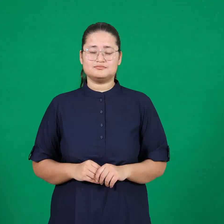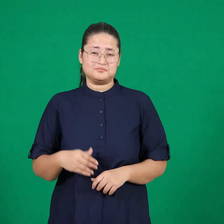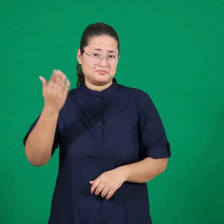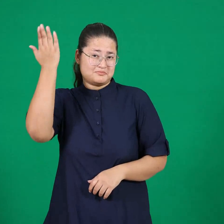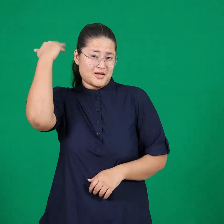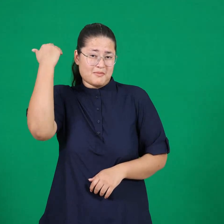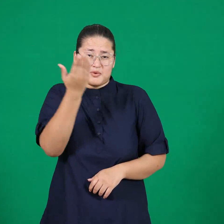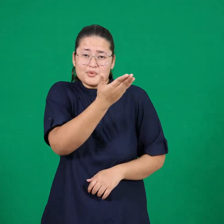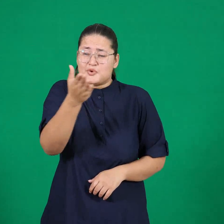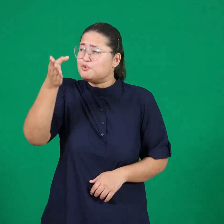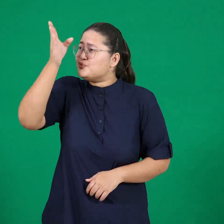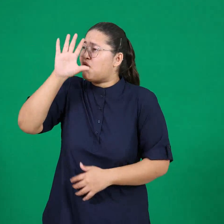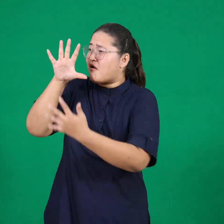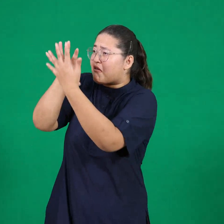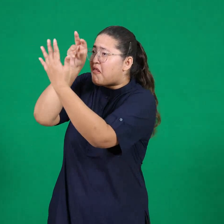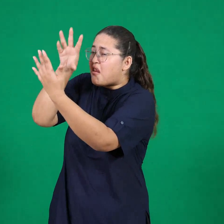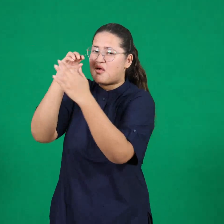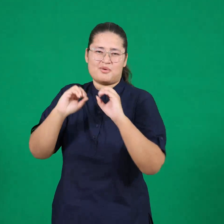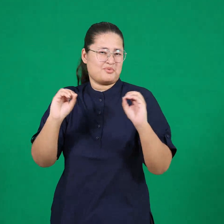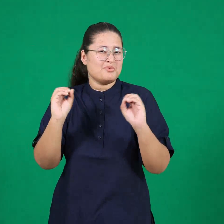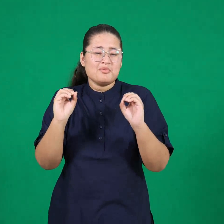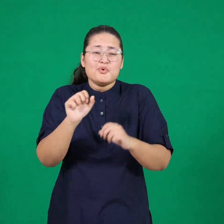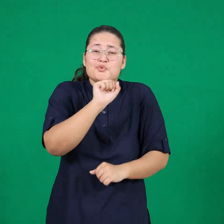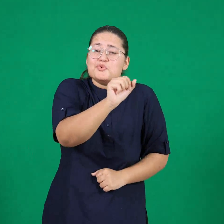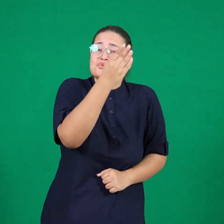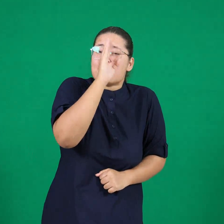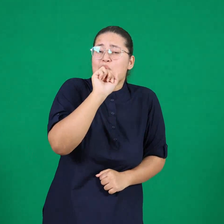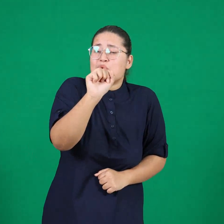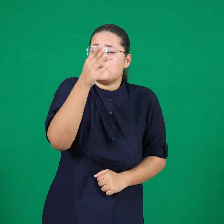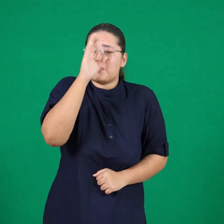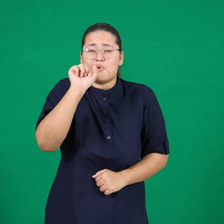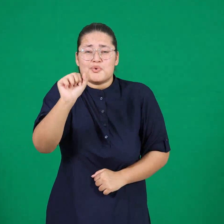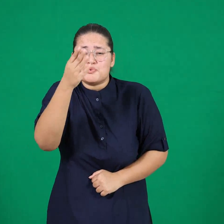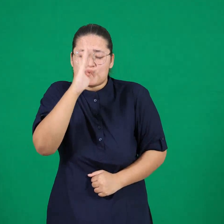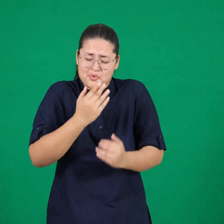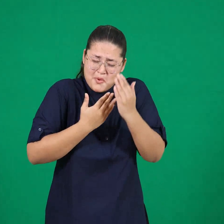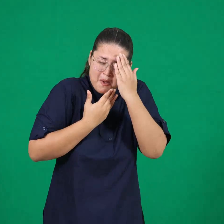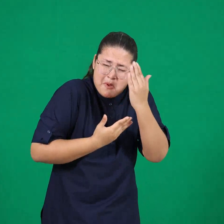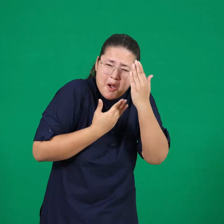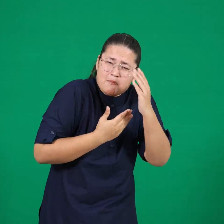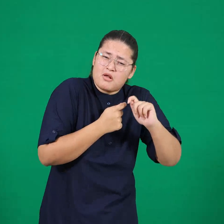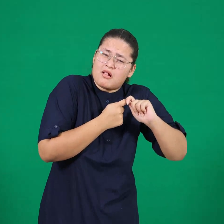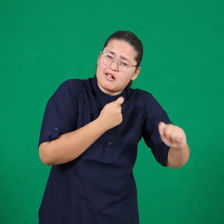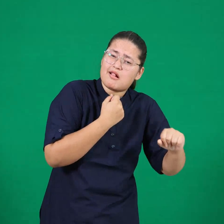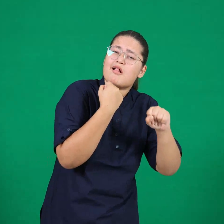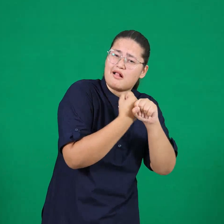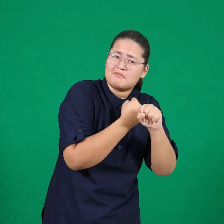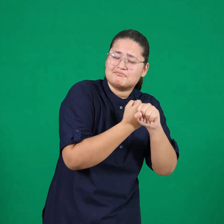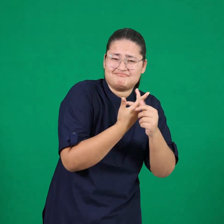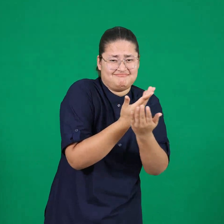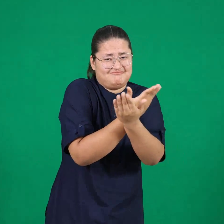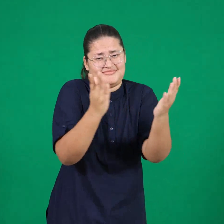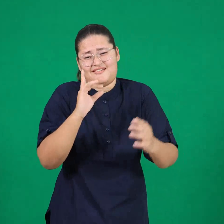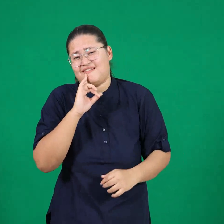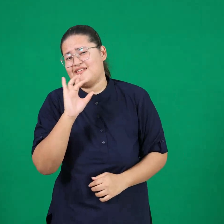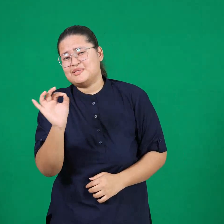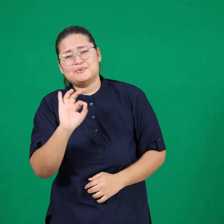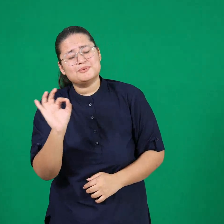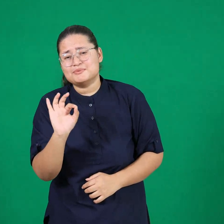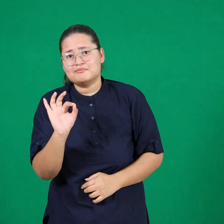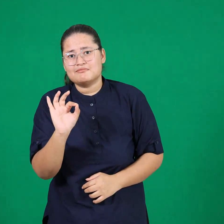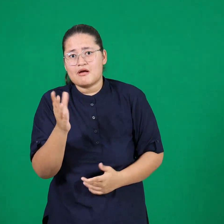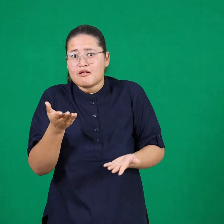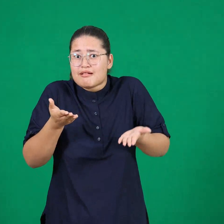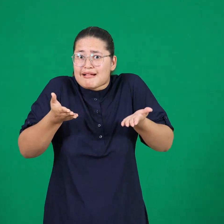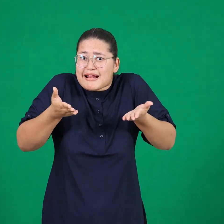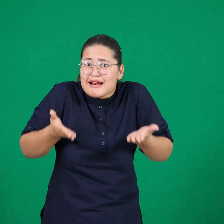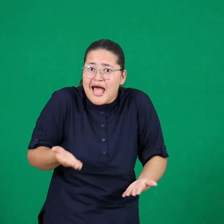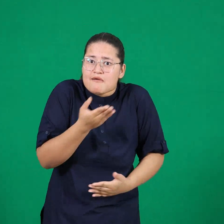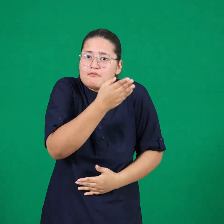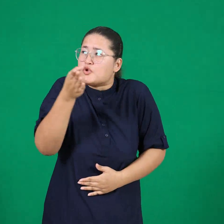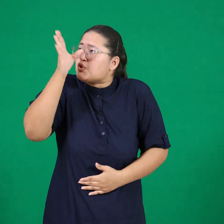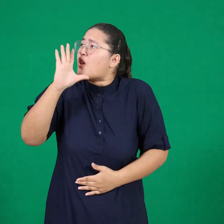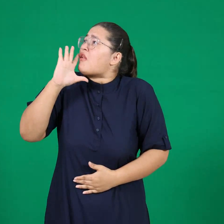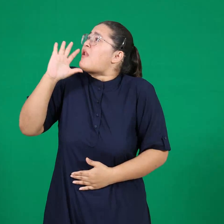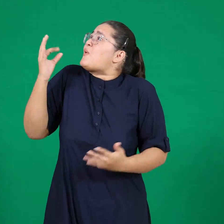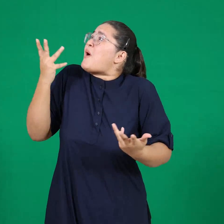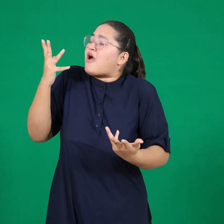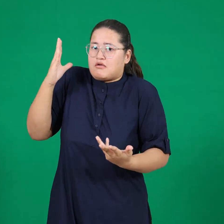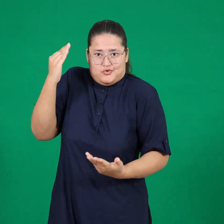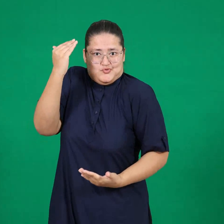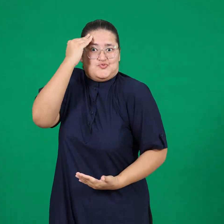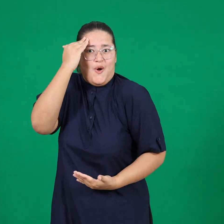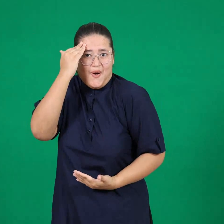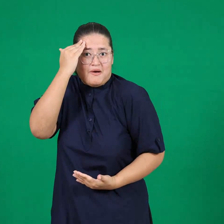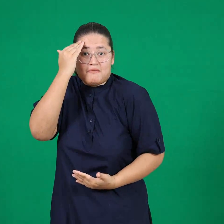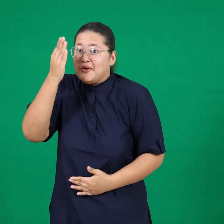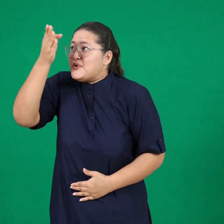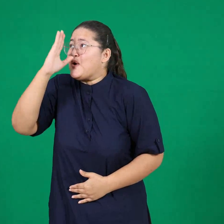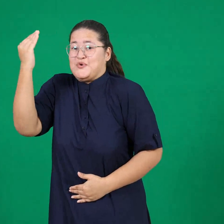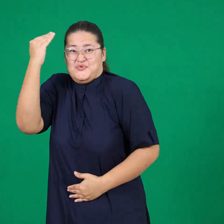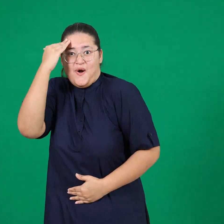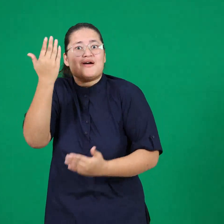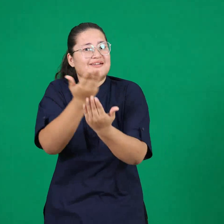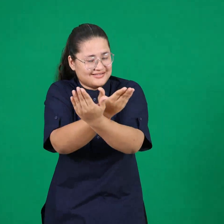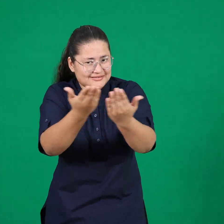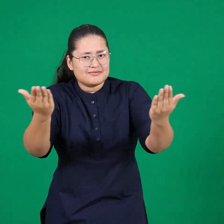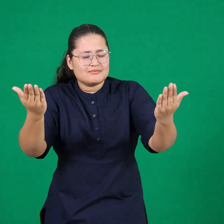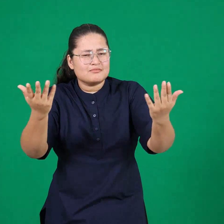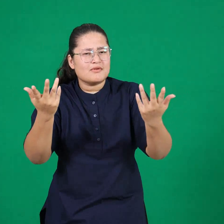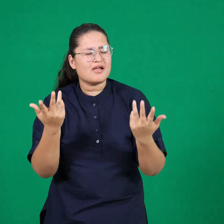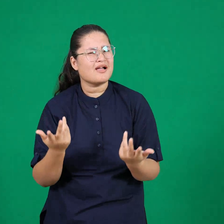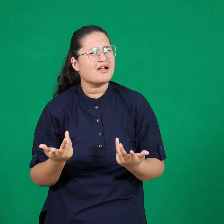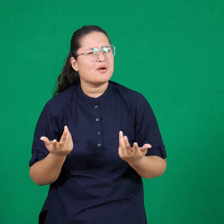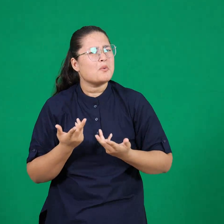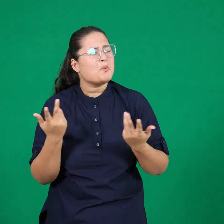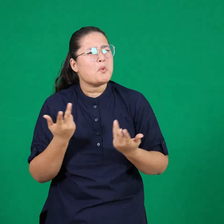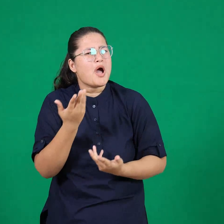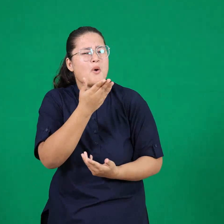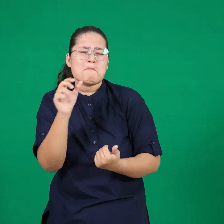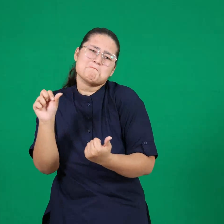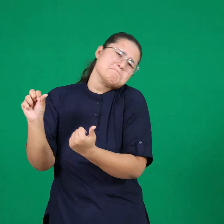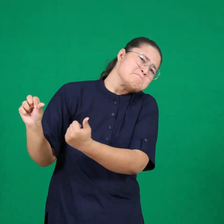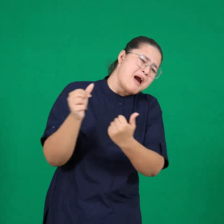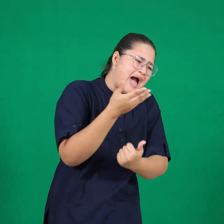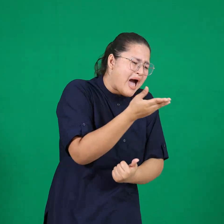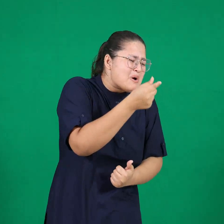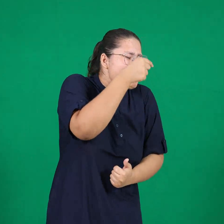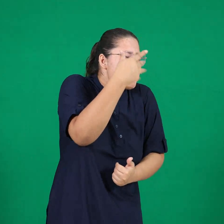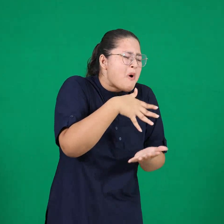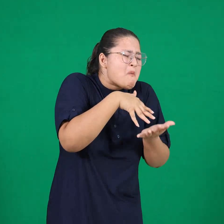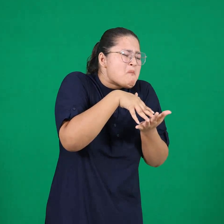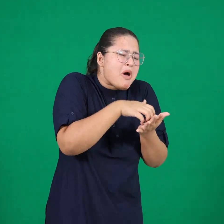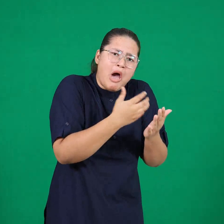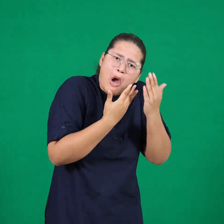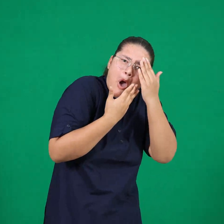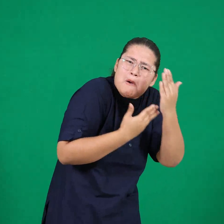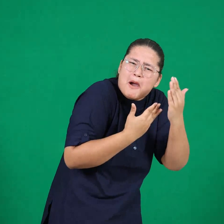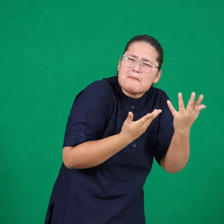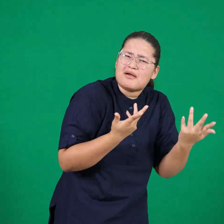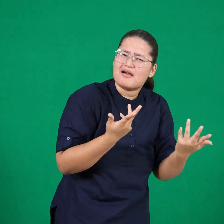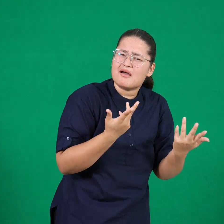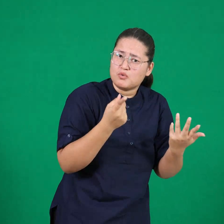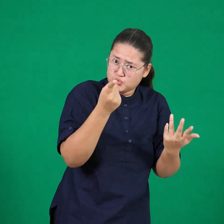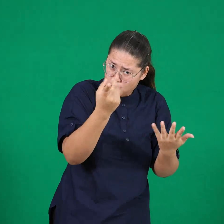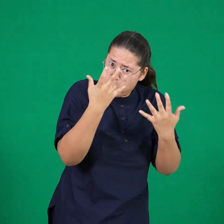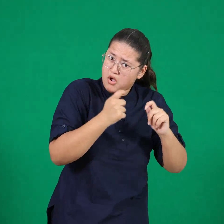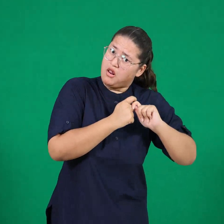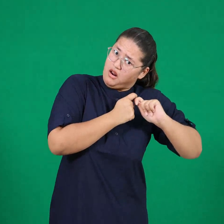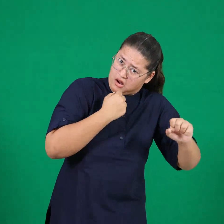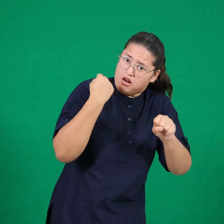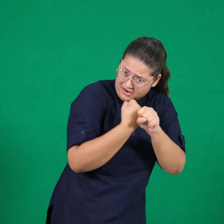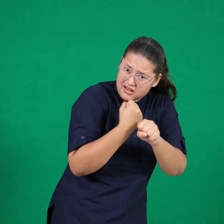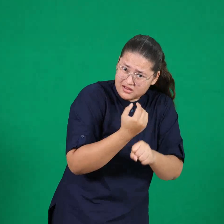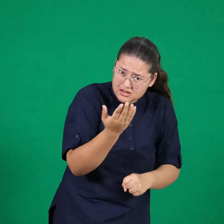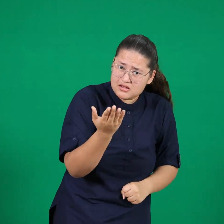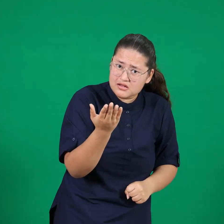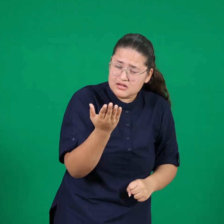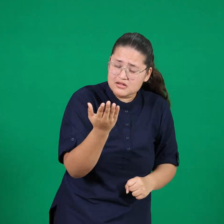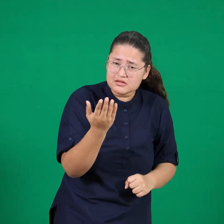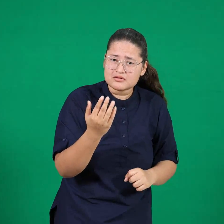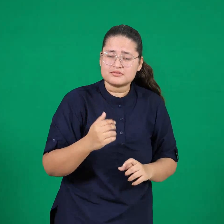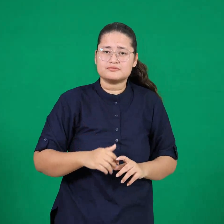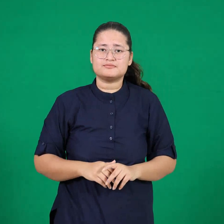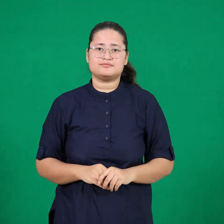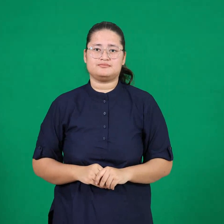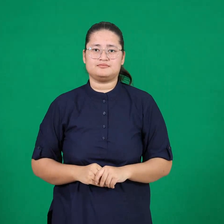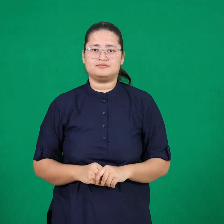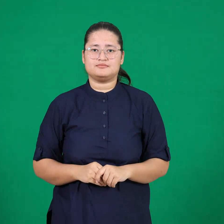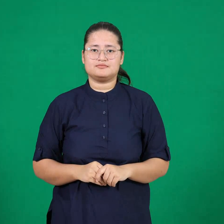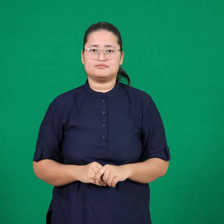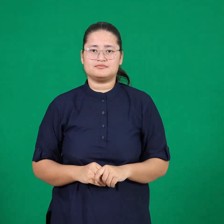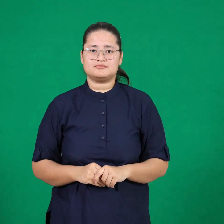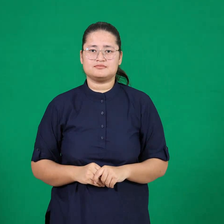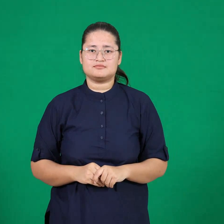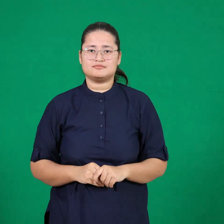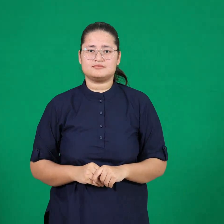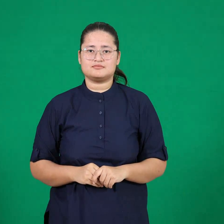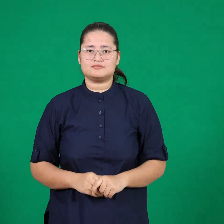Formerly, when you did not know God, you were slaves to those who by nature are not gods. But now that you know God, or rather are known by God, how is it that you are turning back to those weak and worthless principles? Do you wish to be enslaved by them all over again?